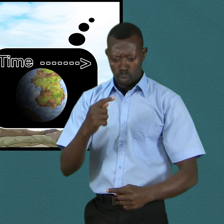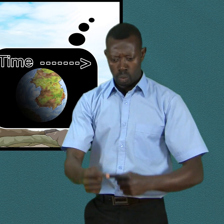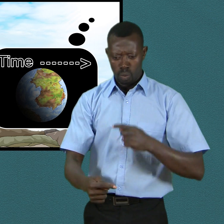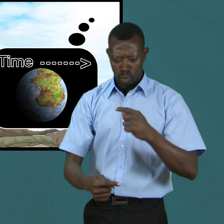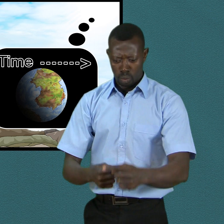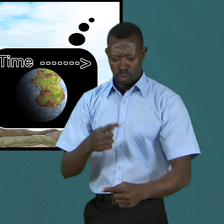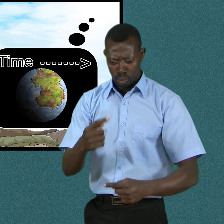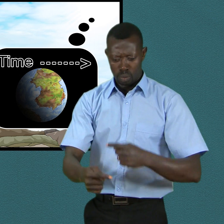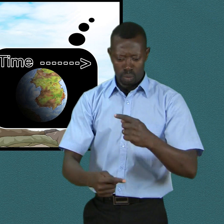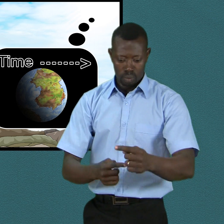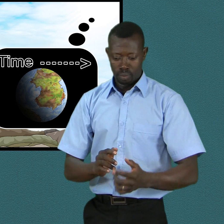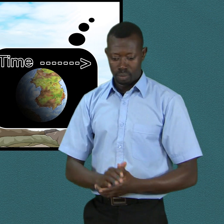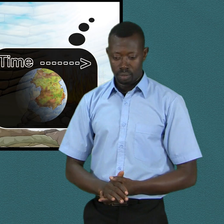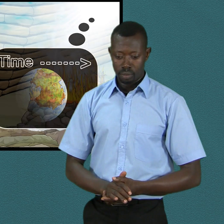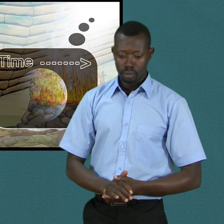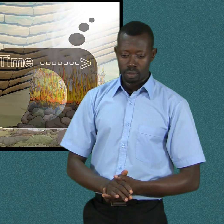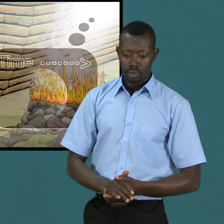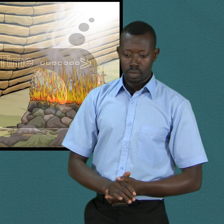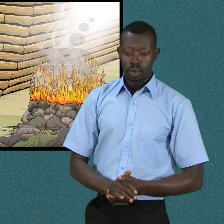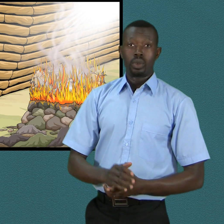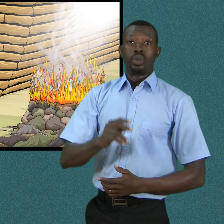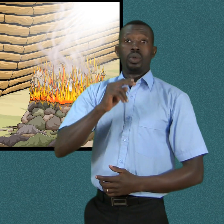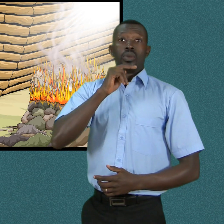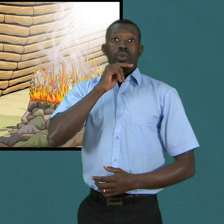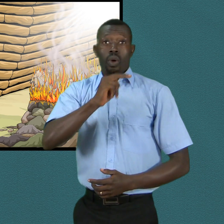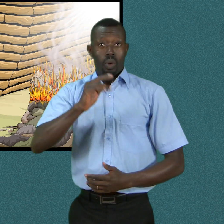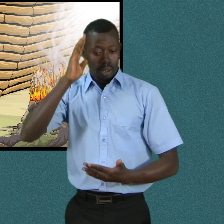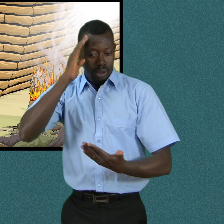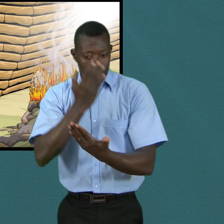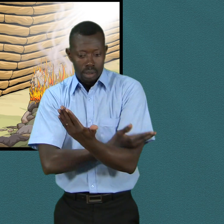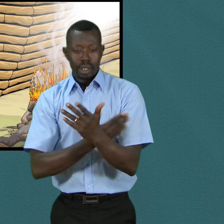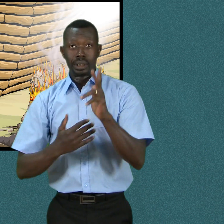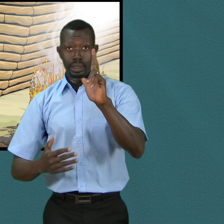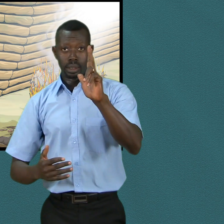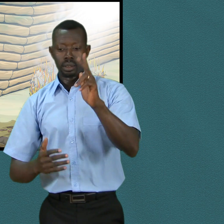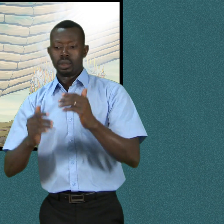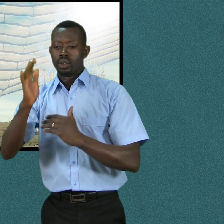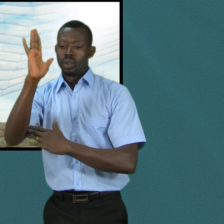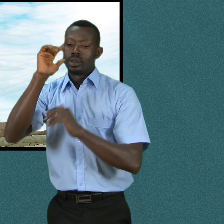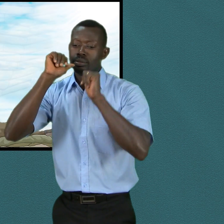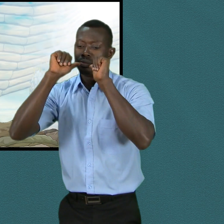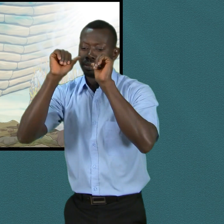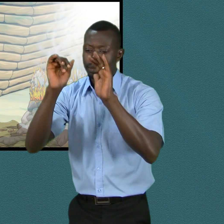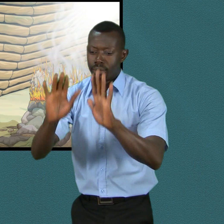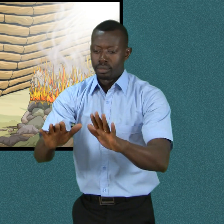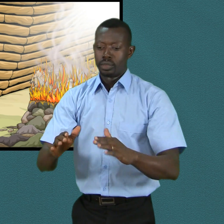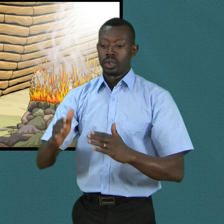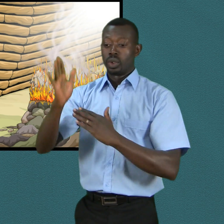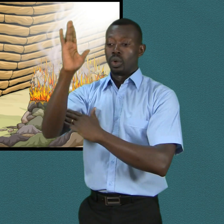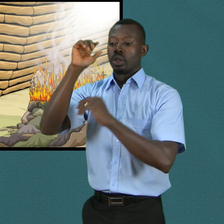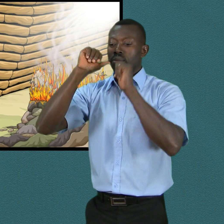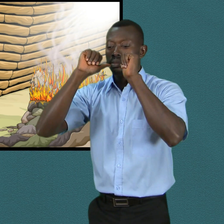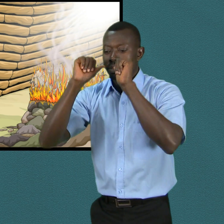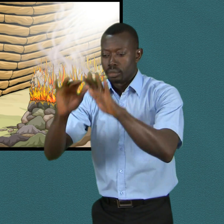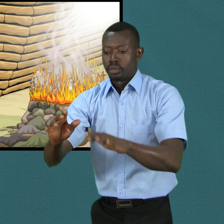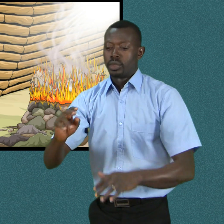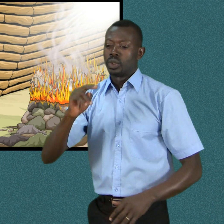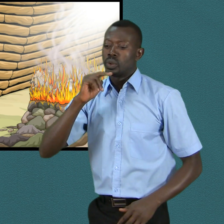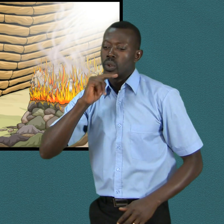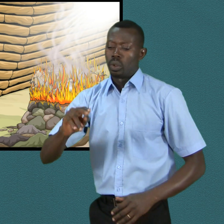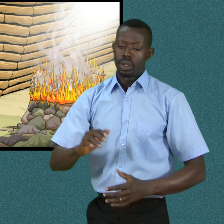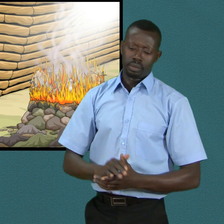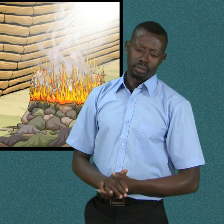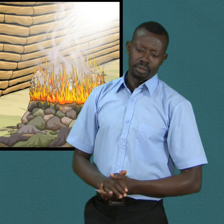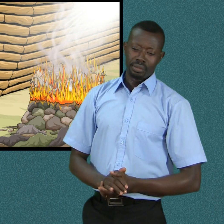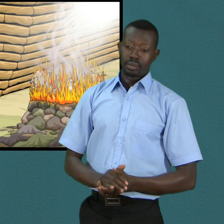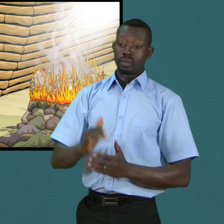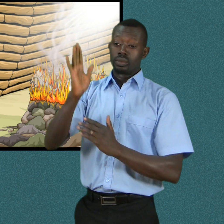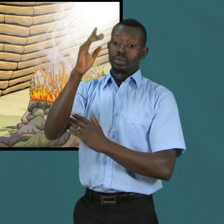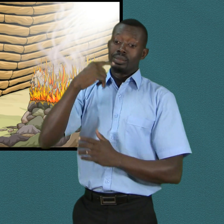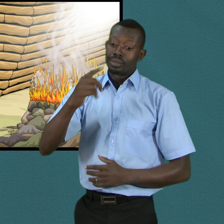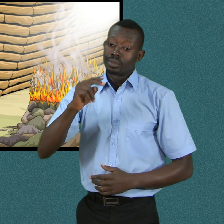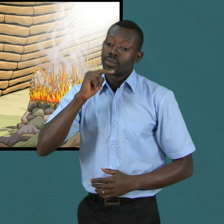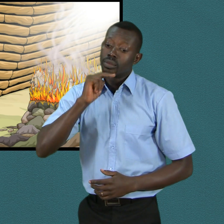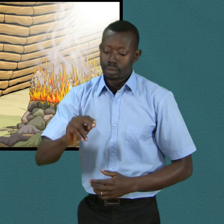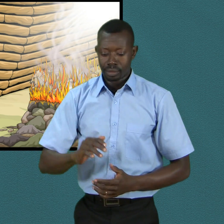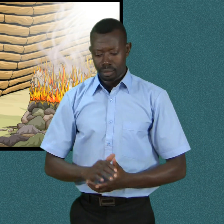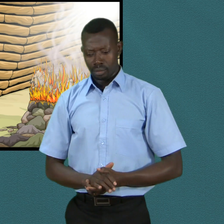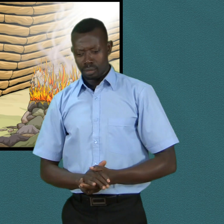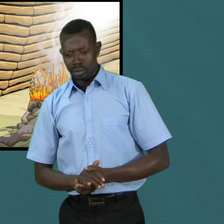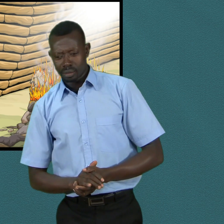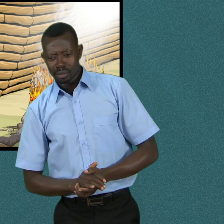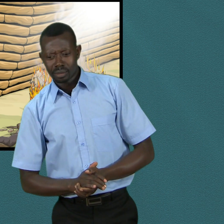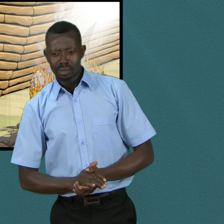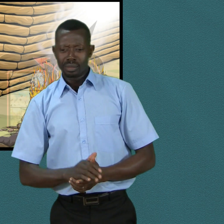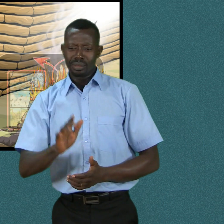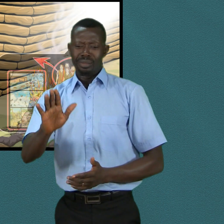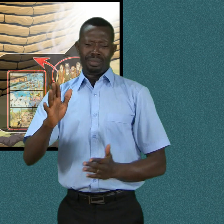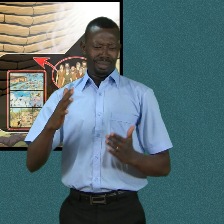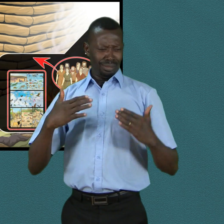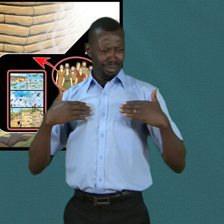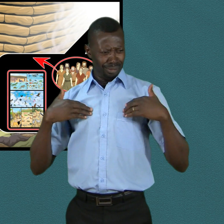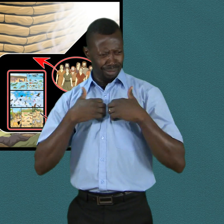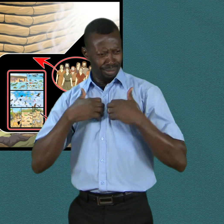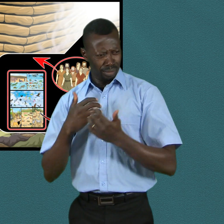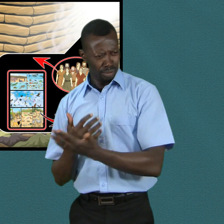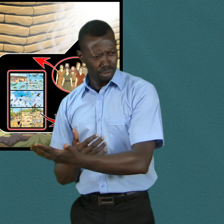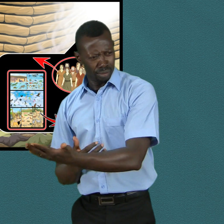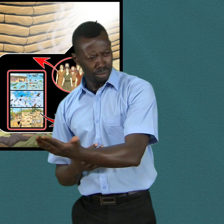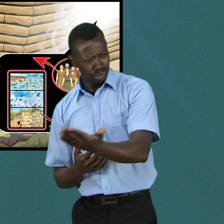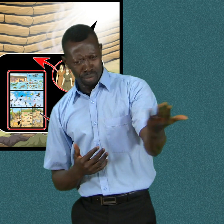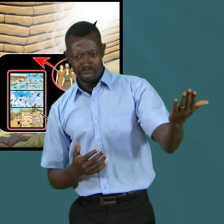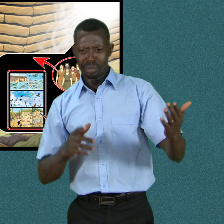And God blessed Noah and his sons and said to them, “Be fruitful and multiply and fill the earth.